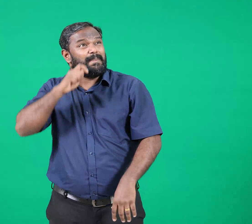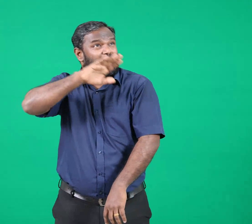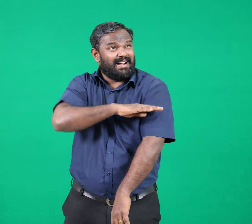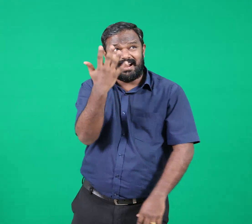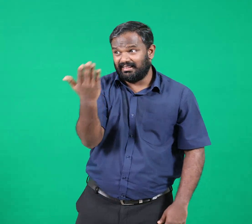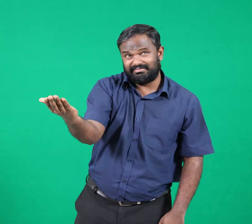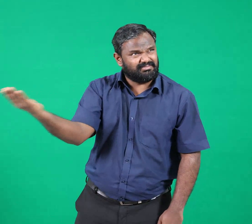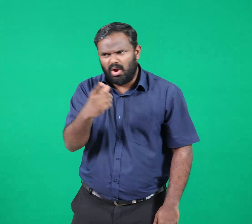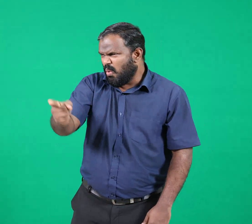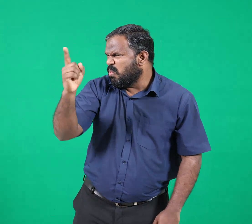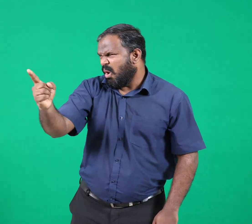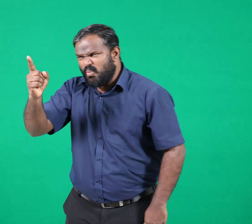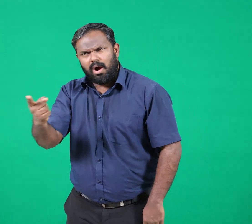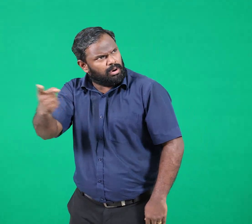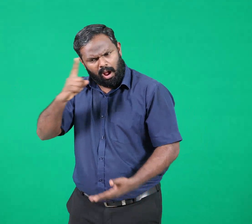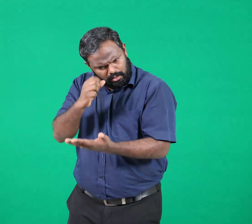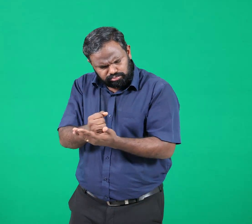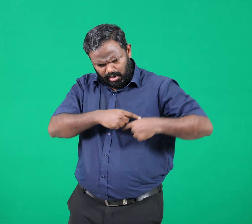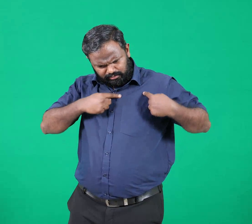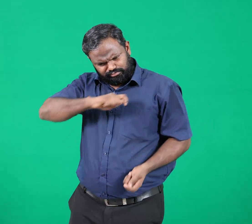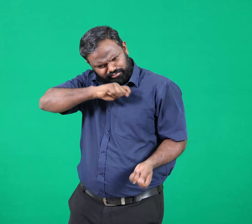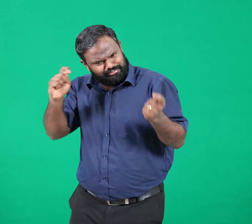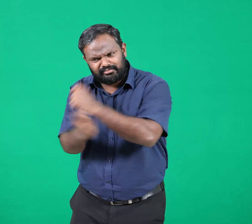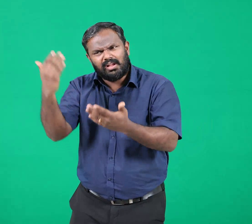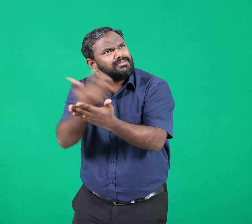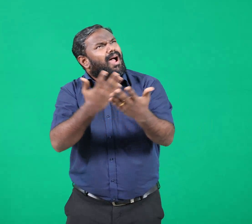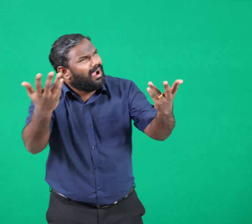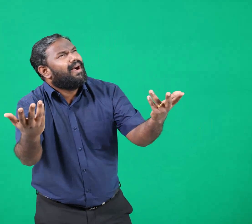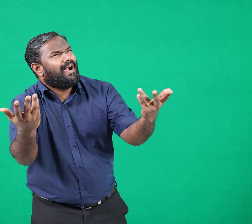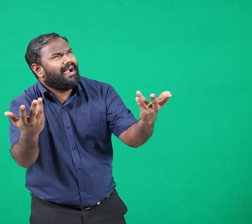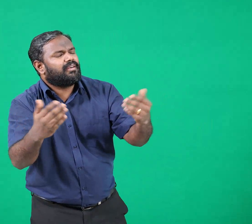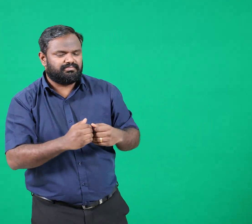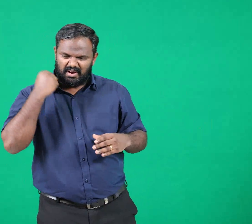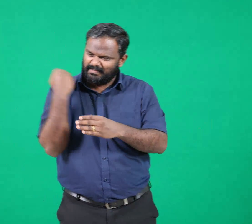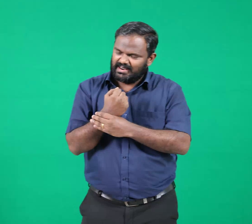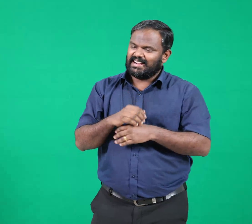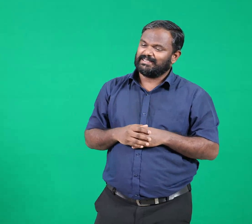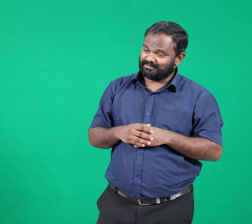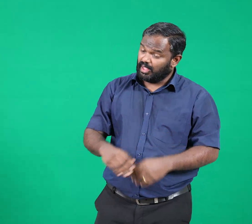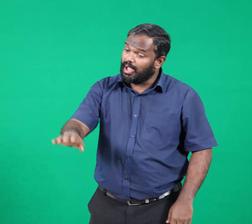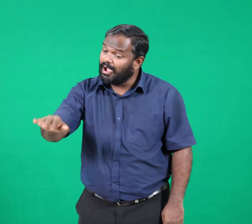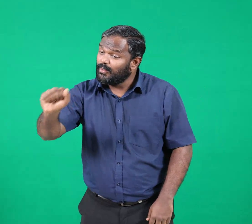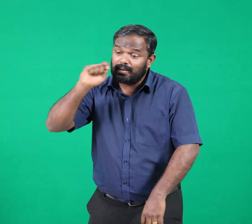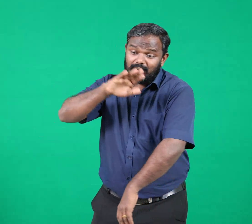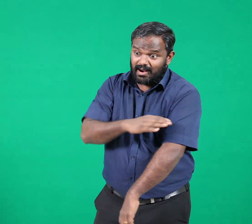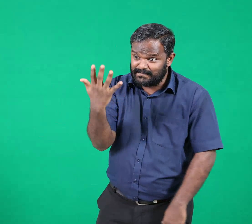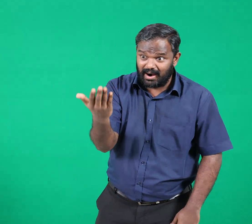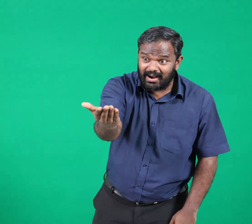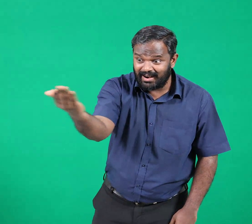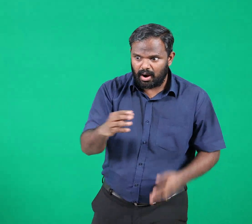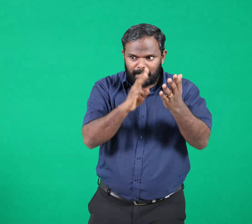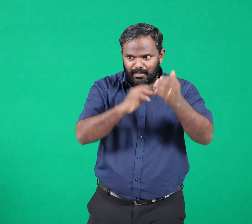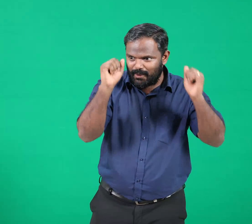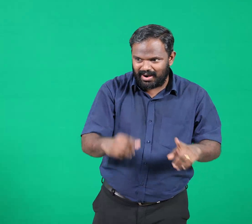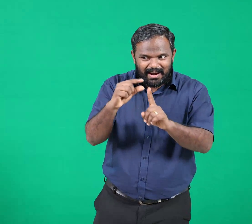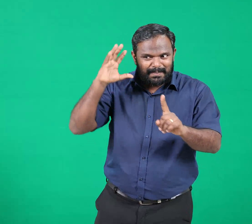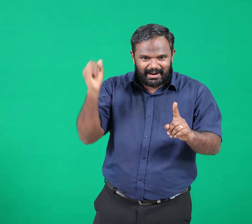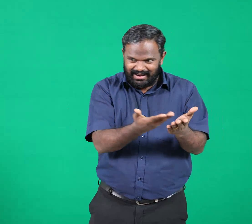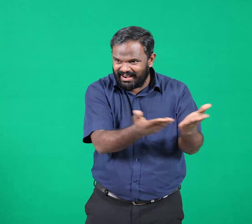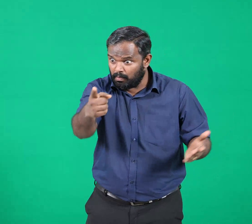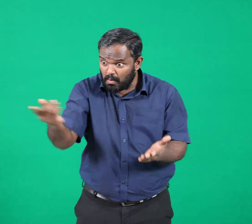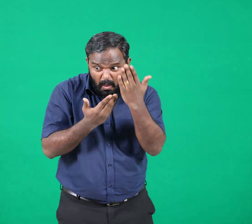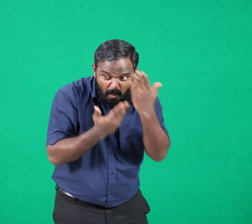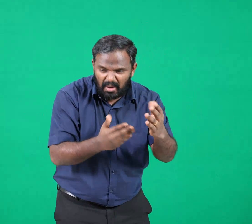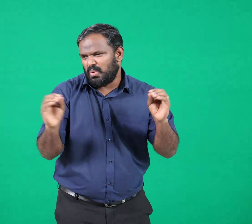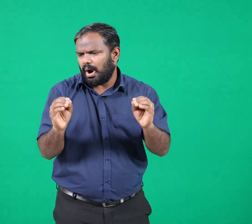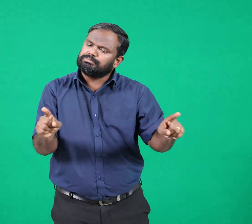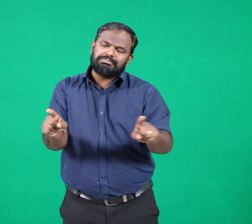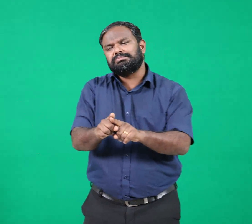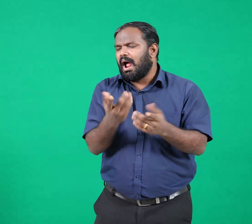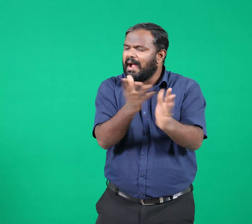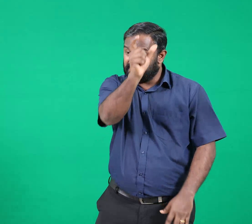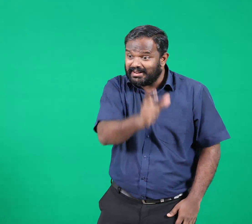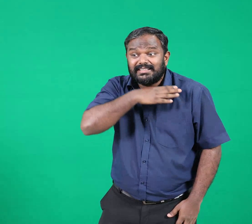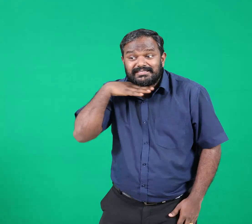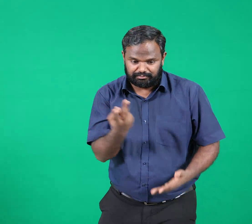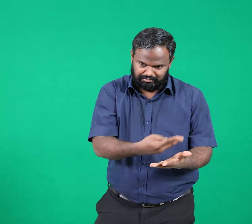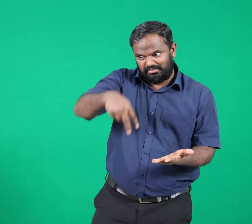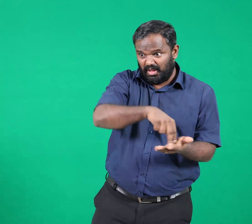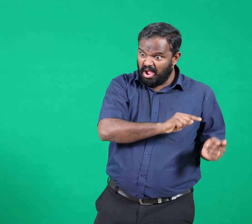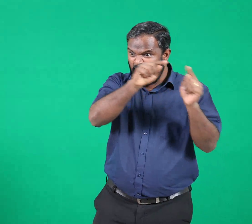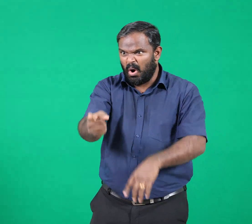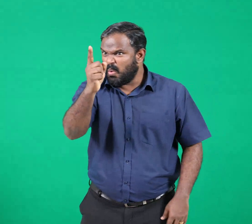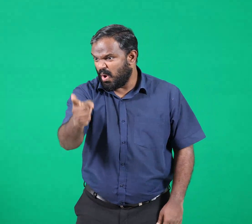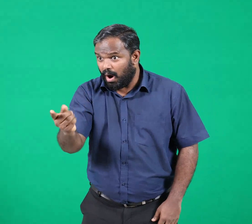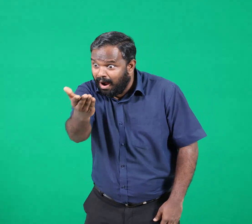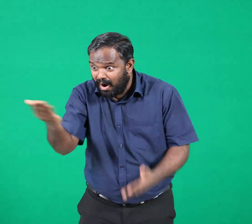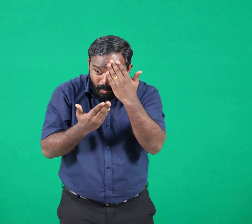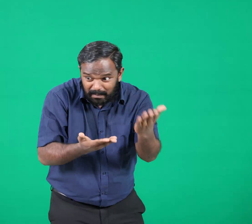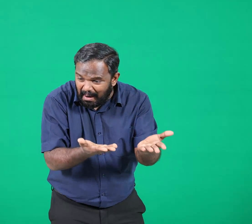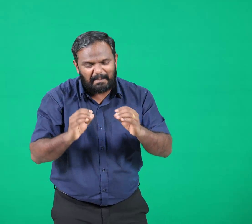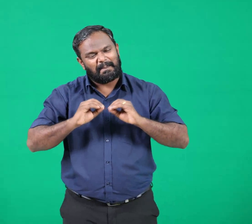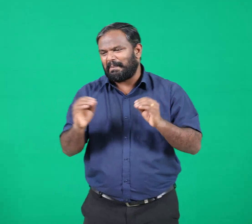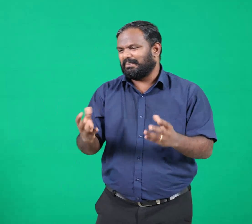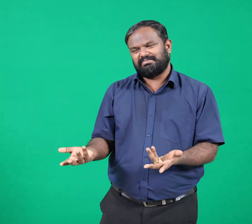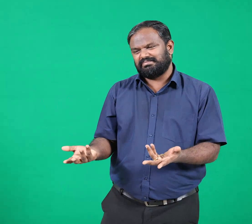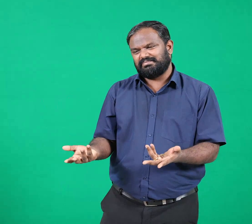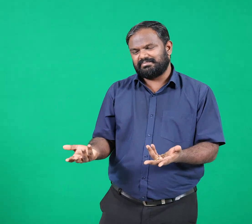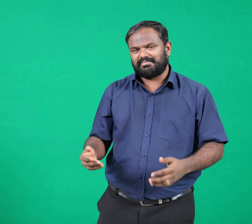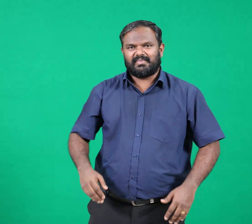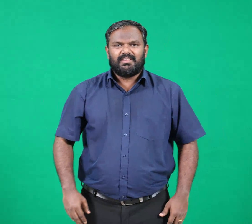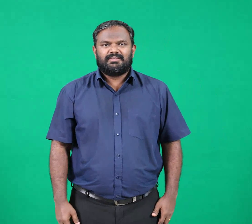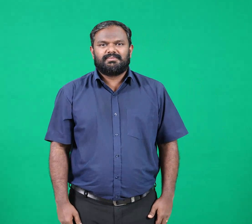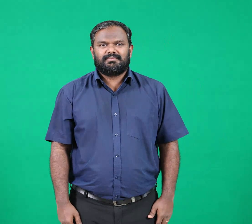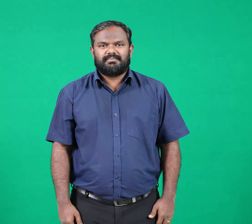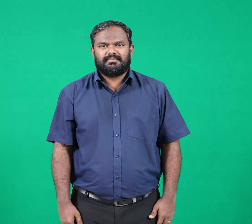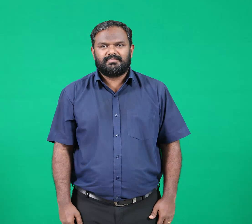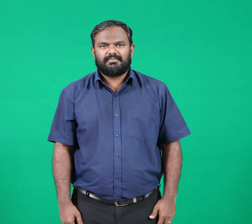Then Abraham said to him, ' If they do not listen to Moses and the prophets, they will not be persuaded even if someone rises from the dead.'"